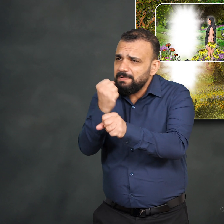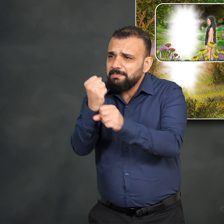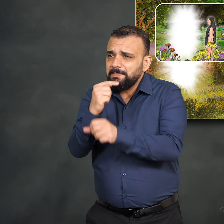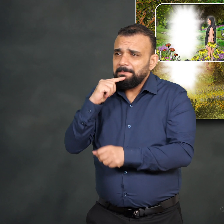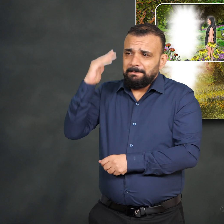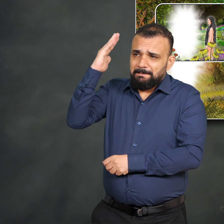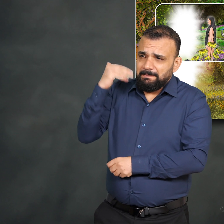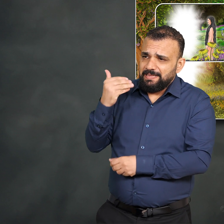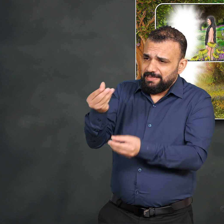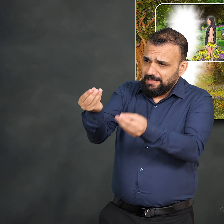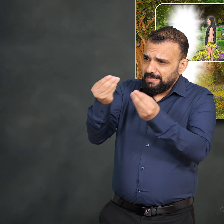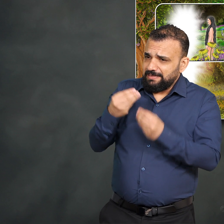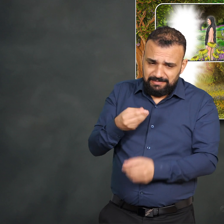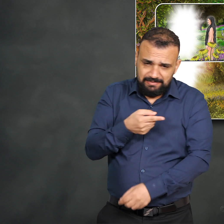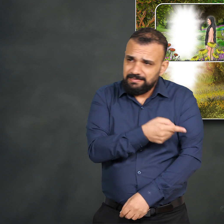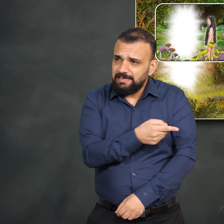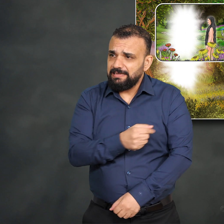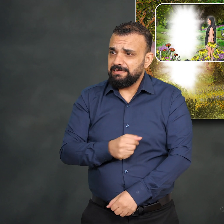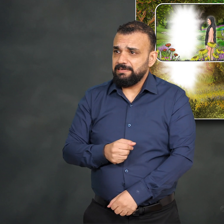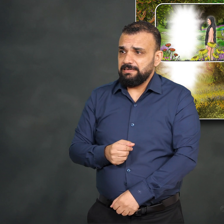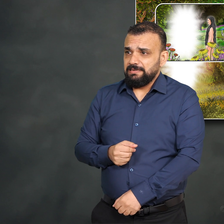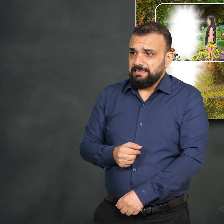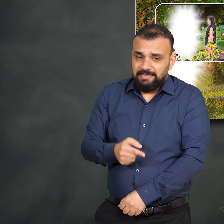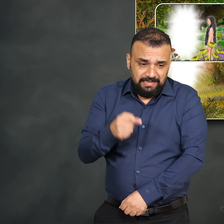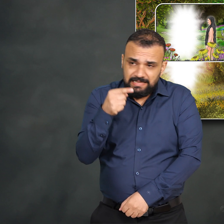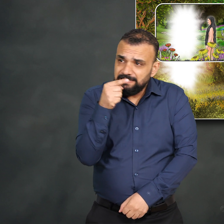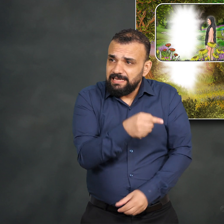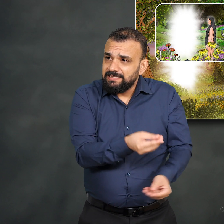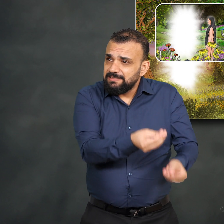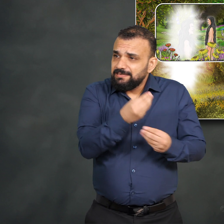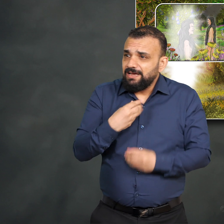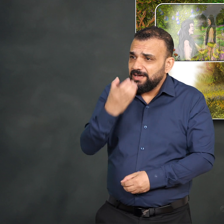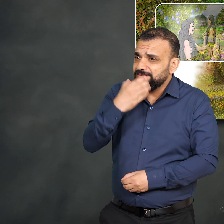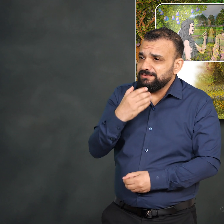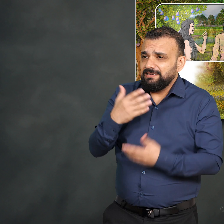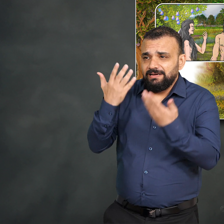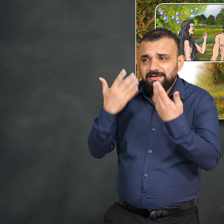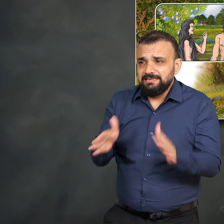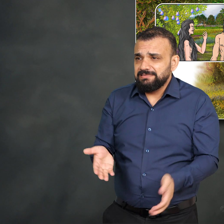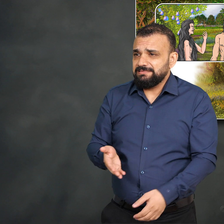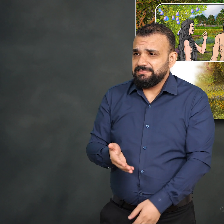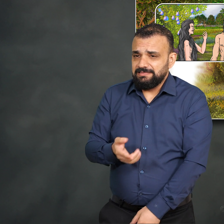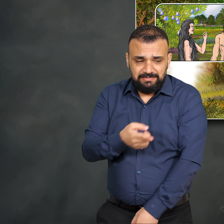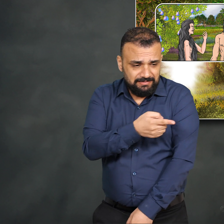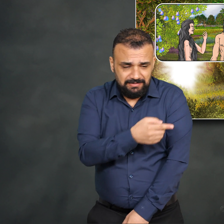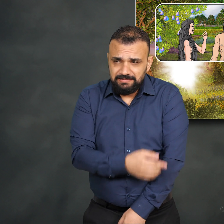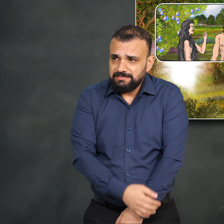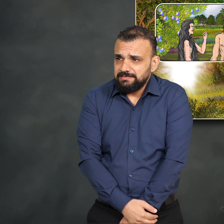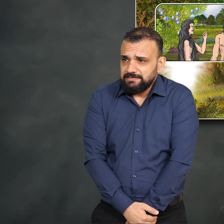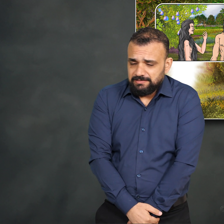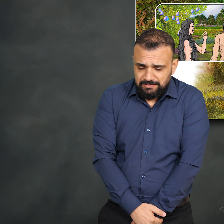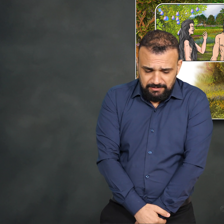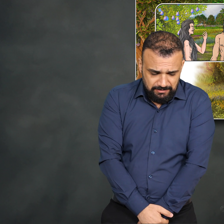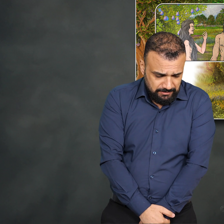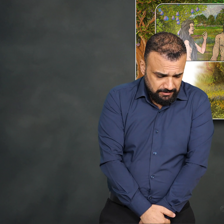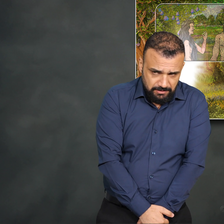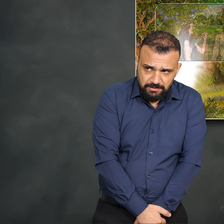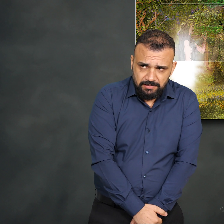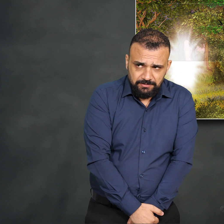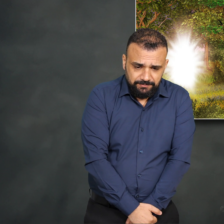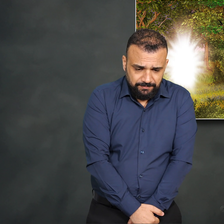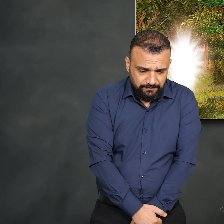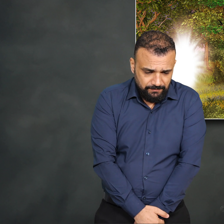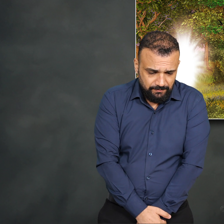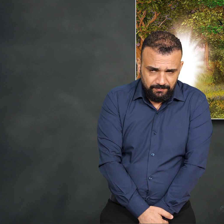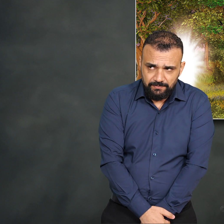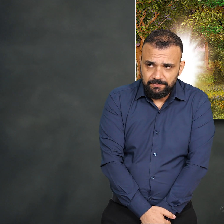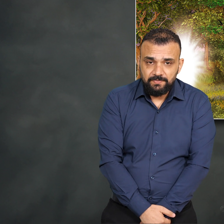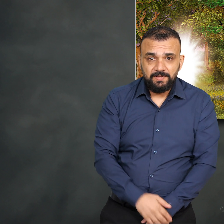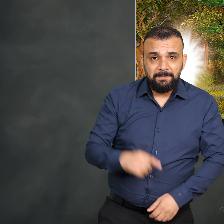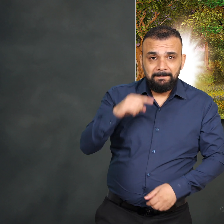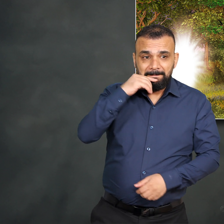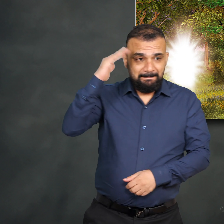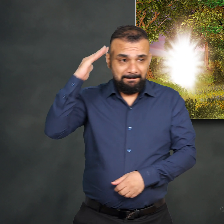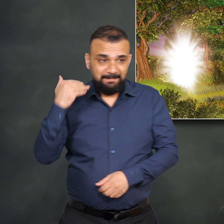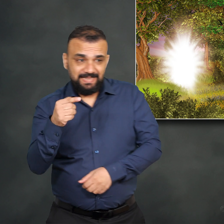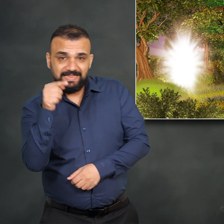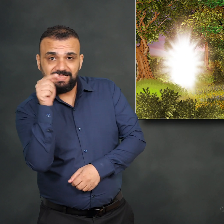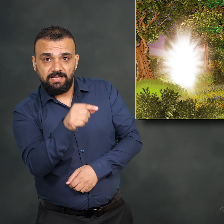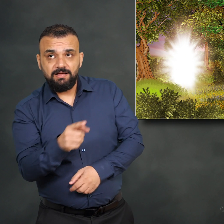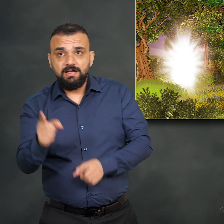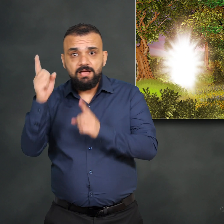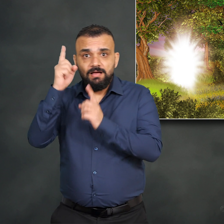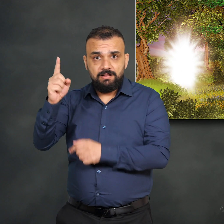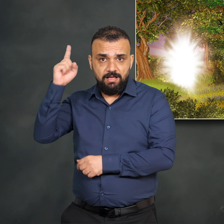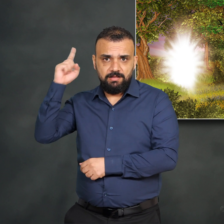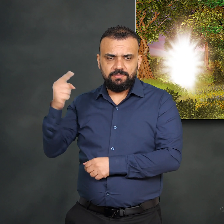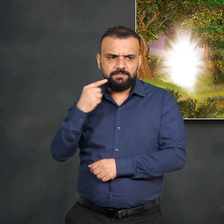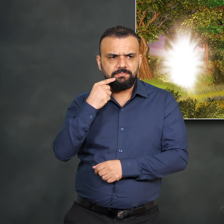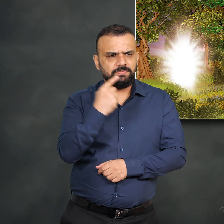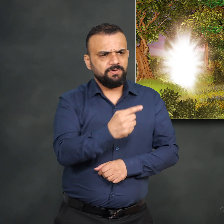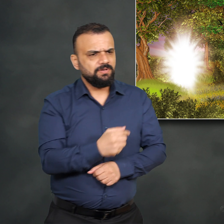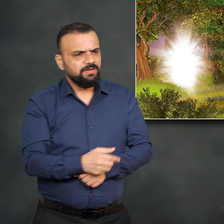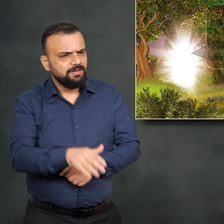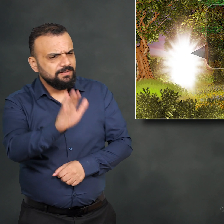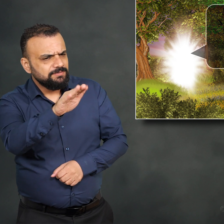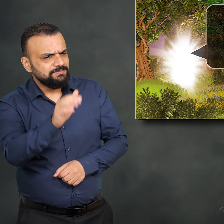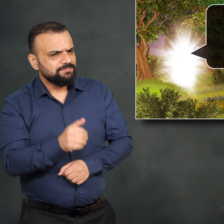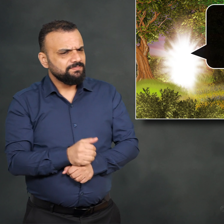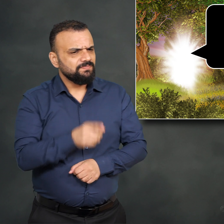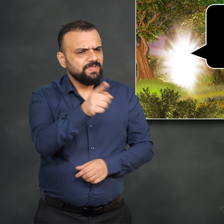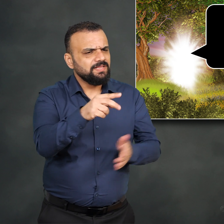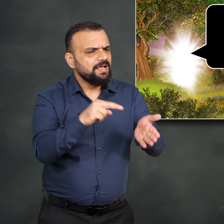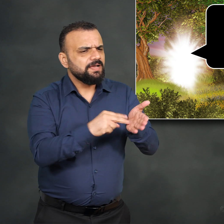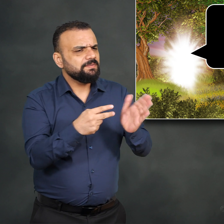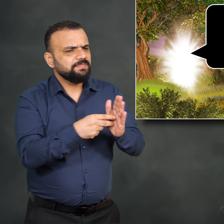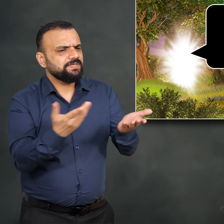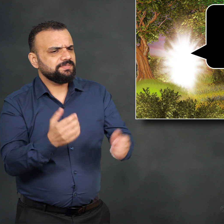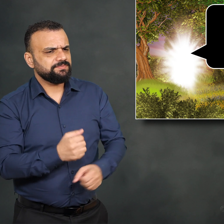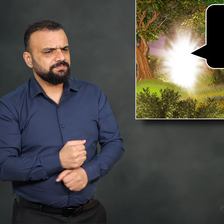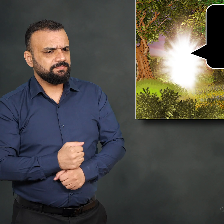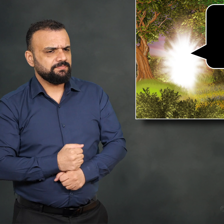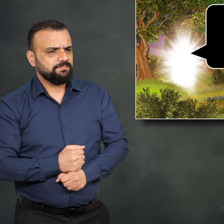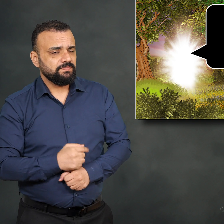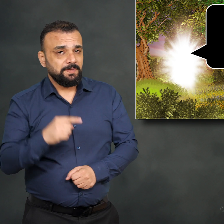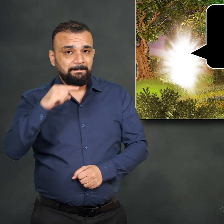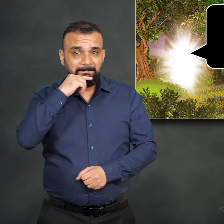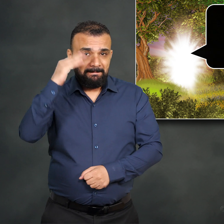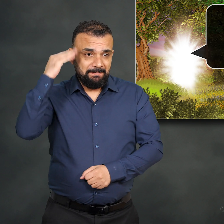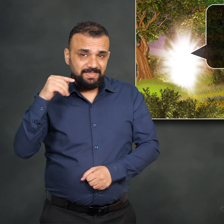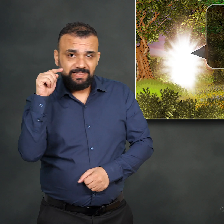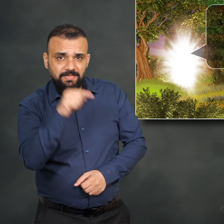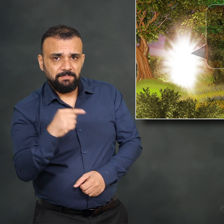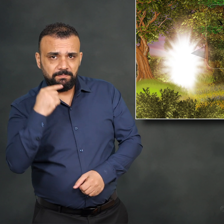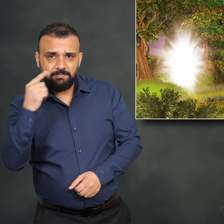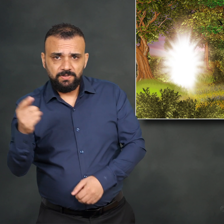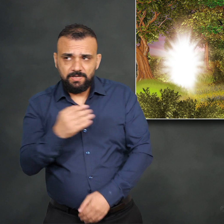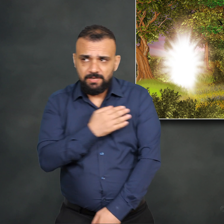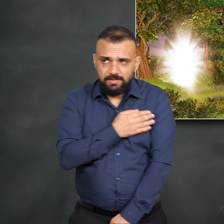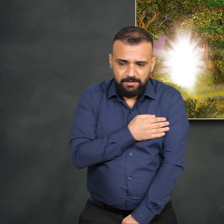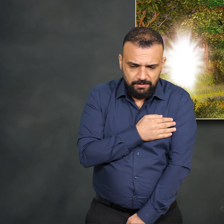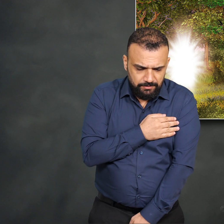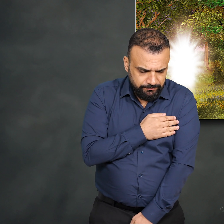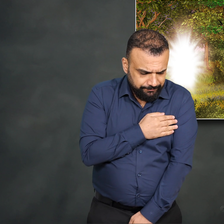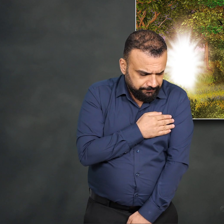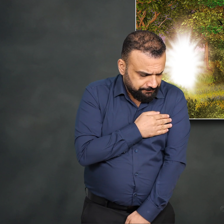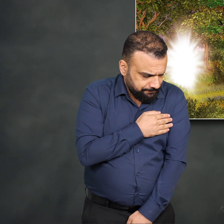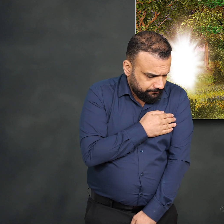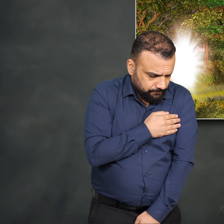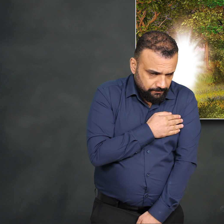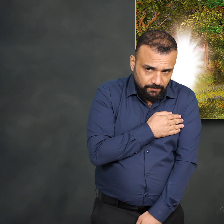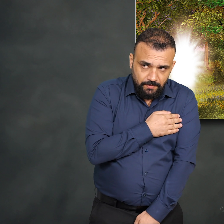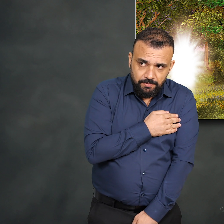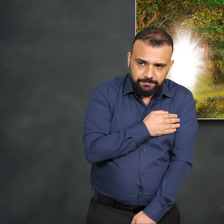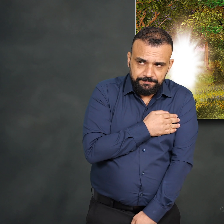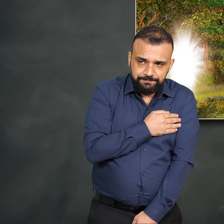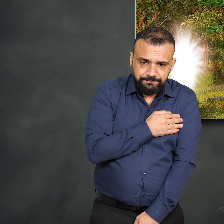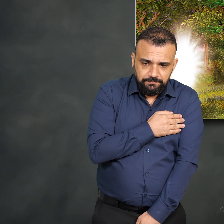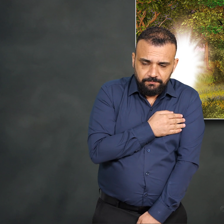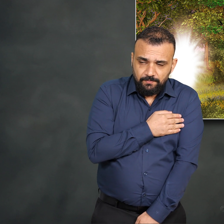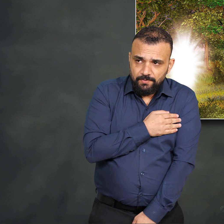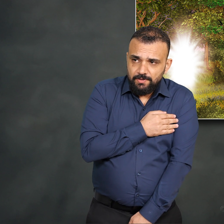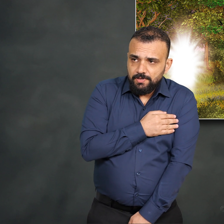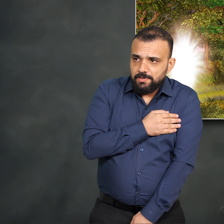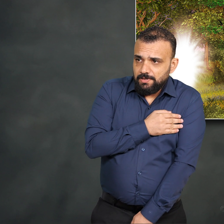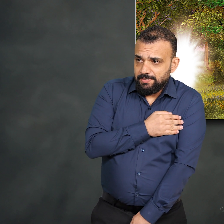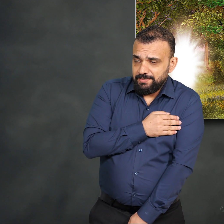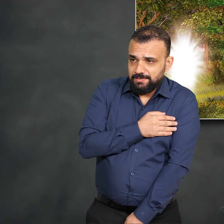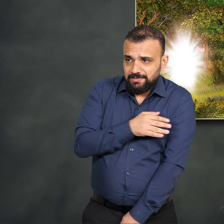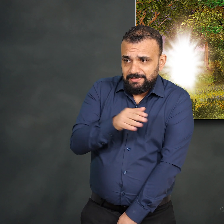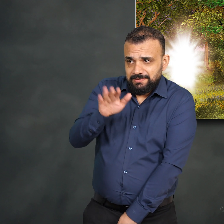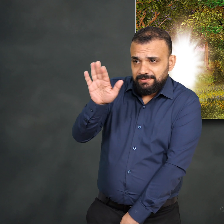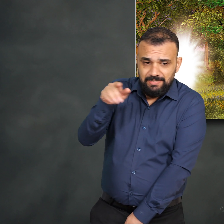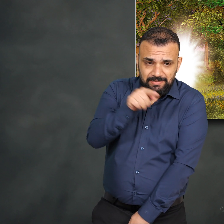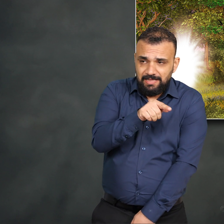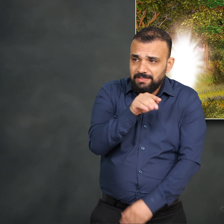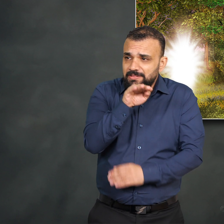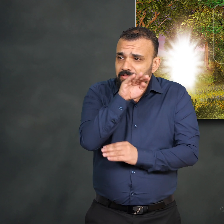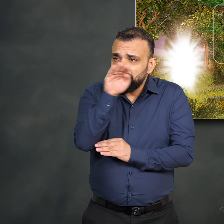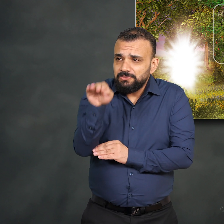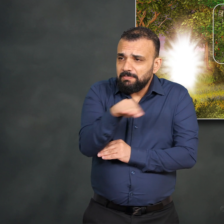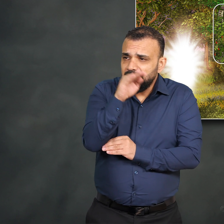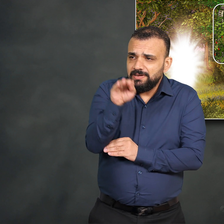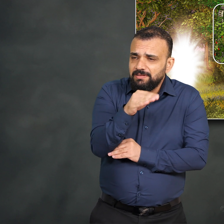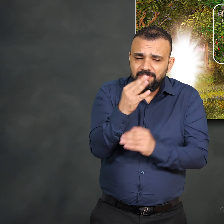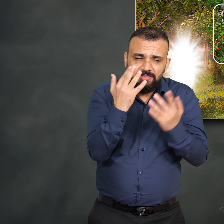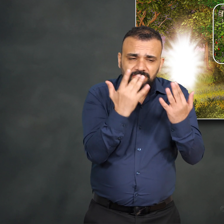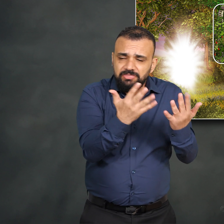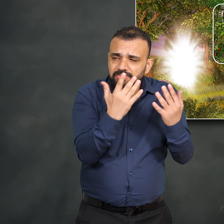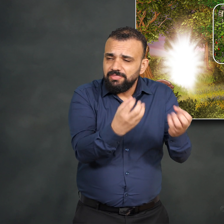And the man answered, “The woman whom You gave me, she gave me fruit from the tree, and I ate it.” Then the LORD God said to the woman, “What is this you have done?”